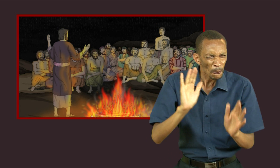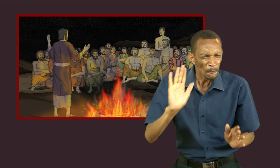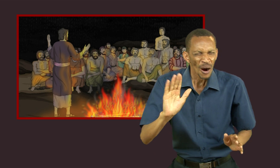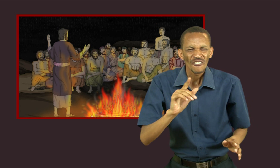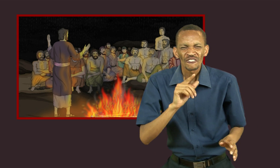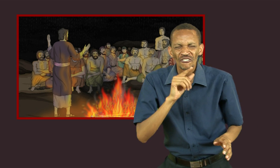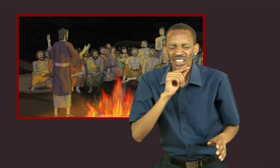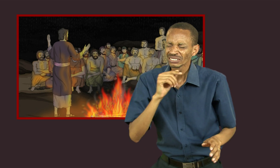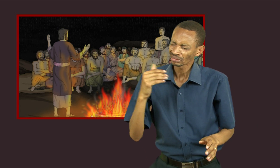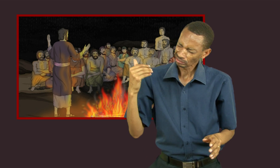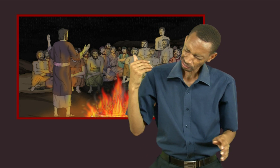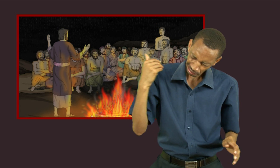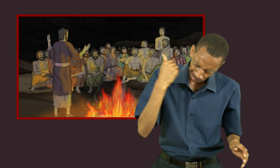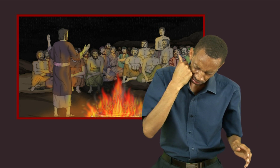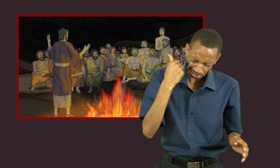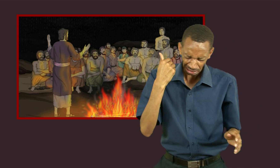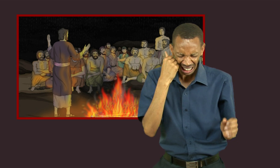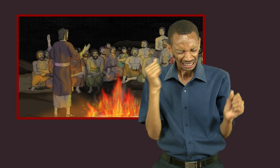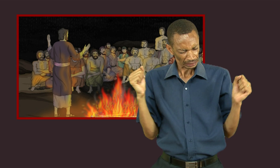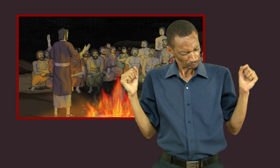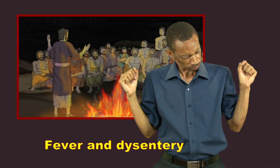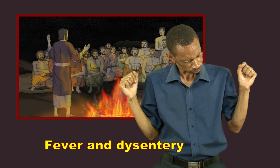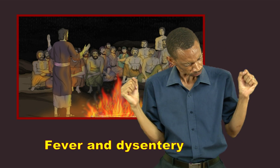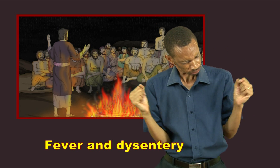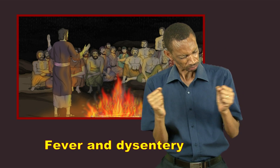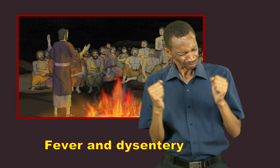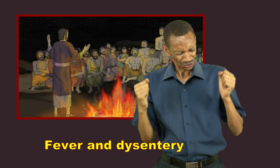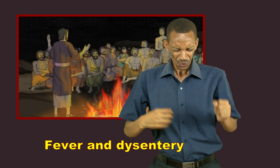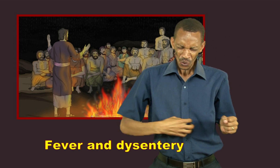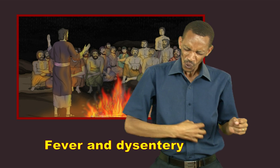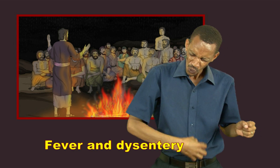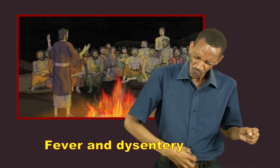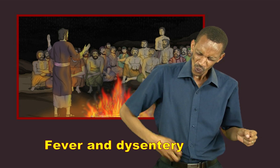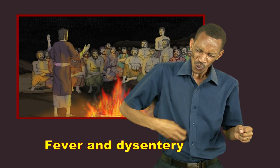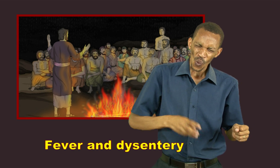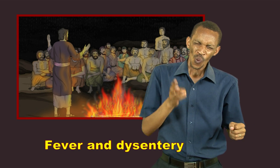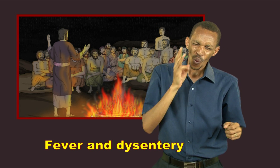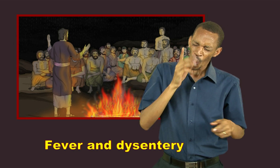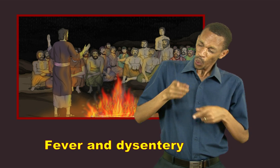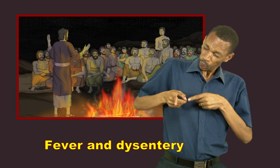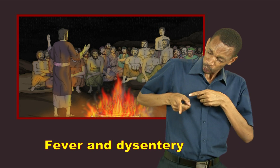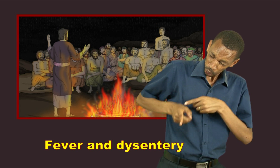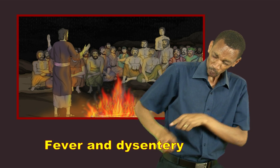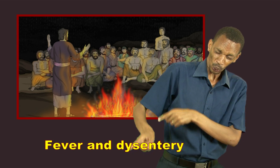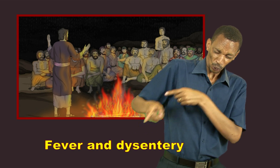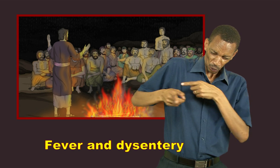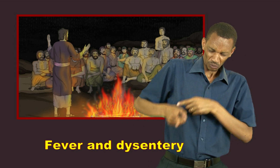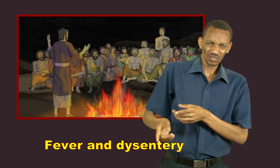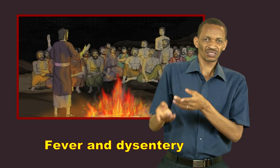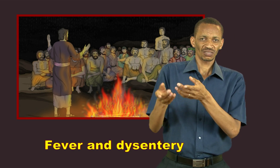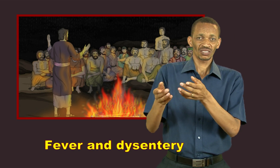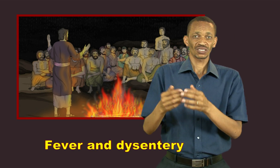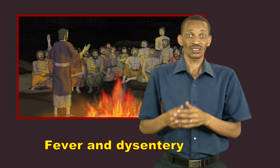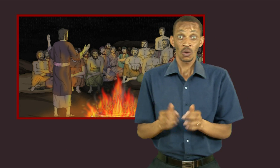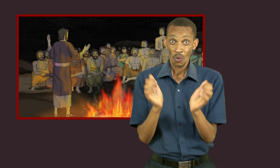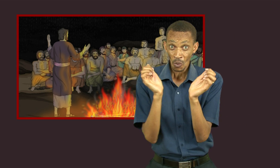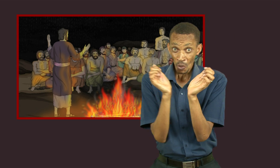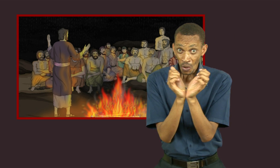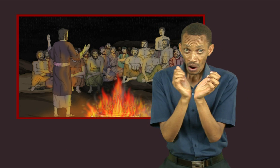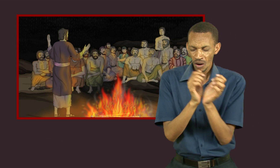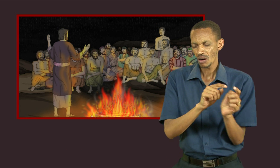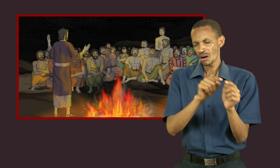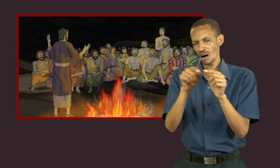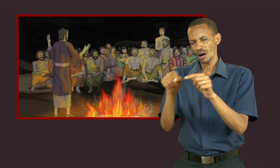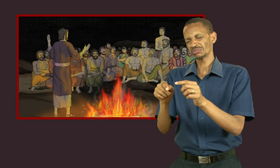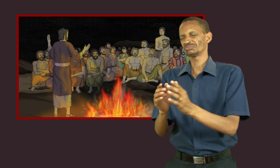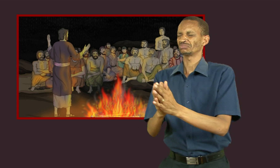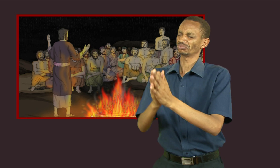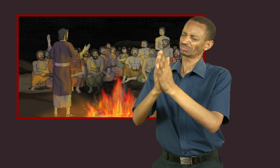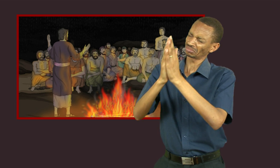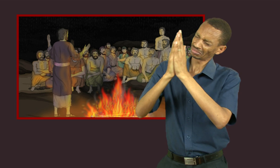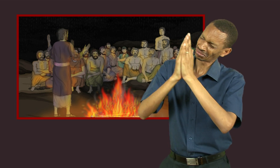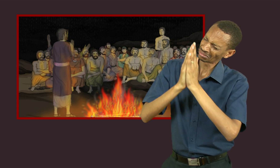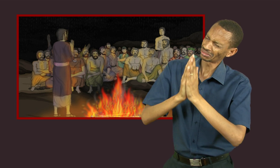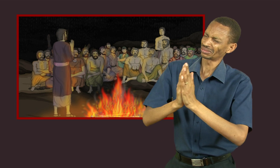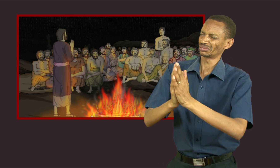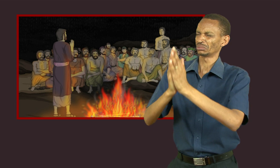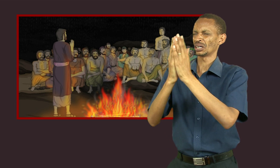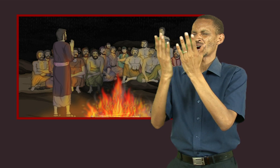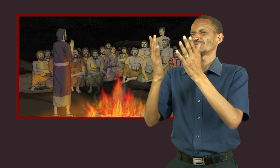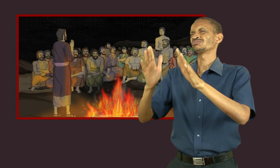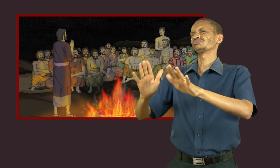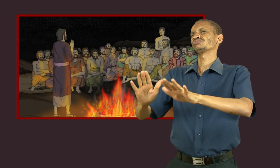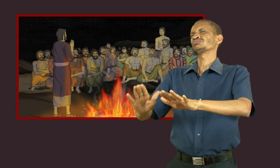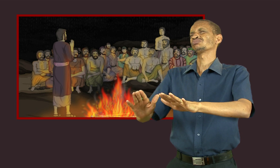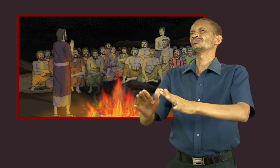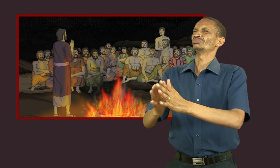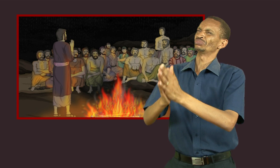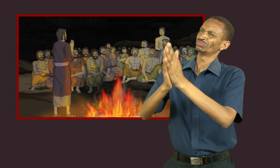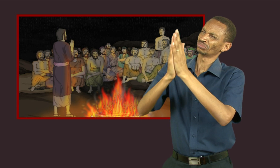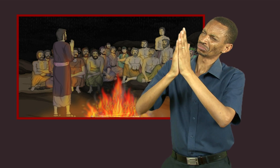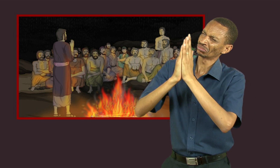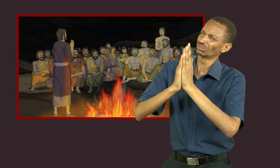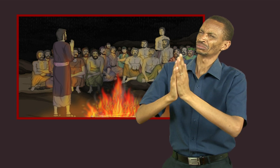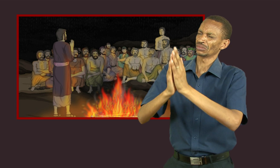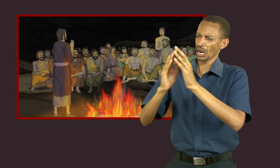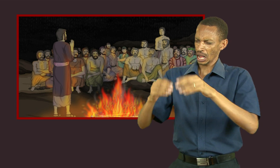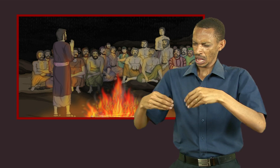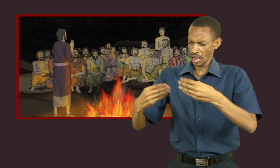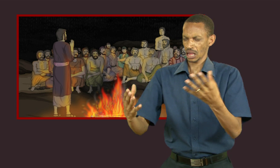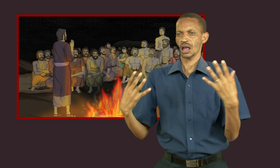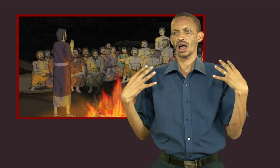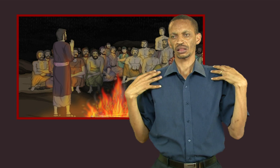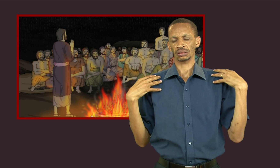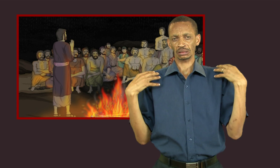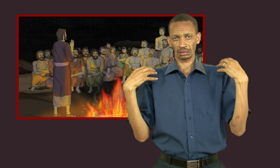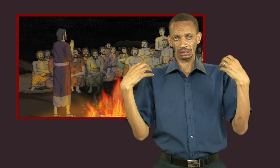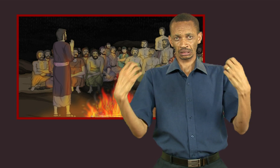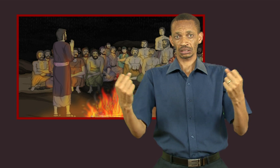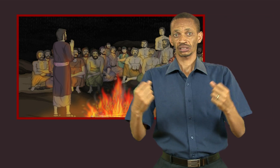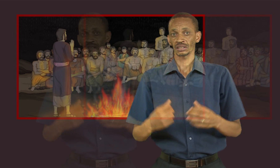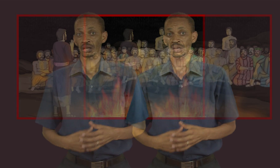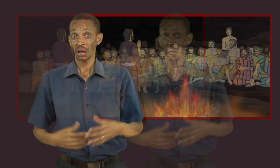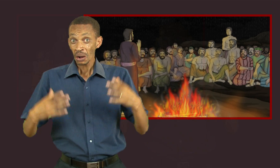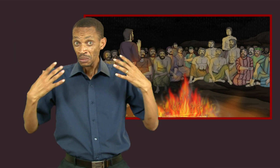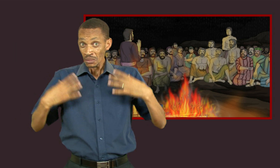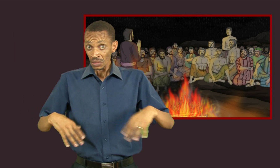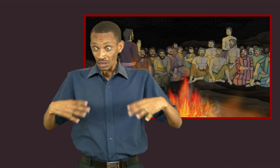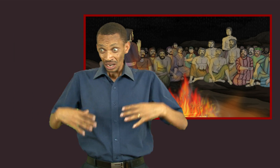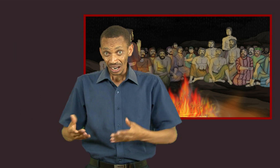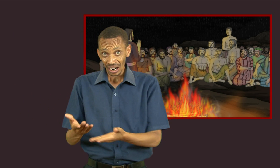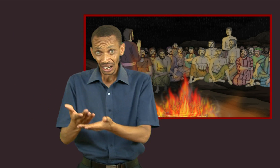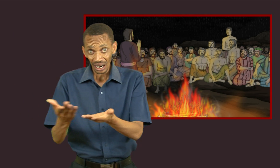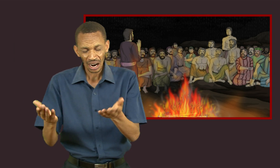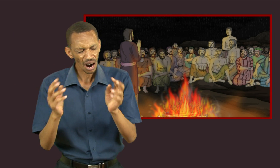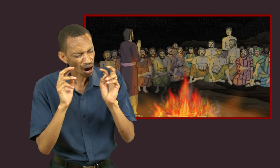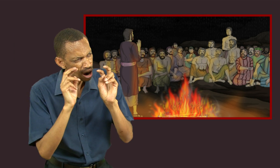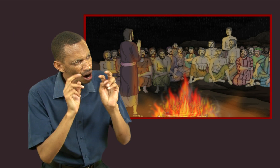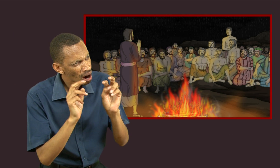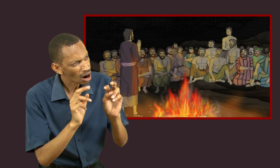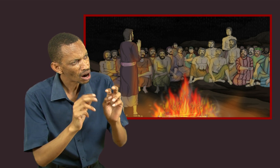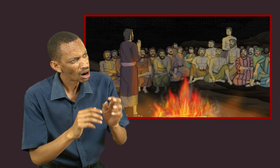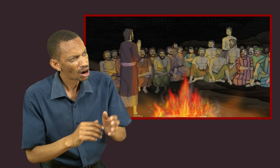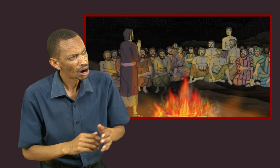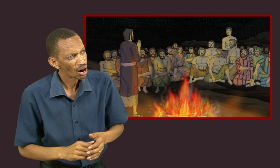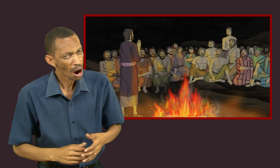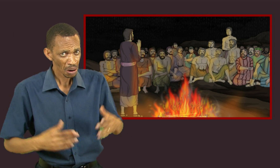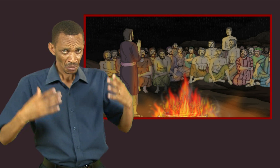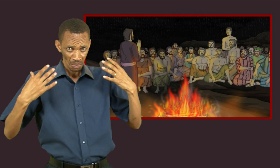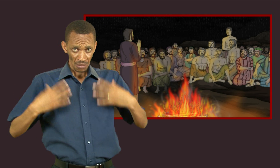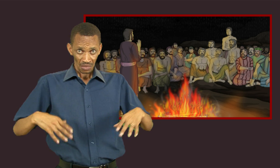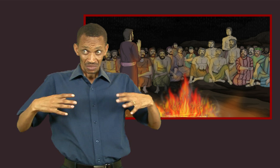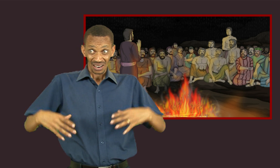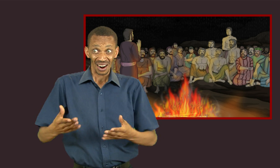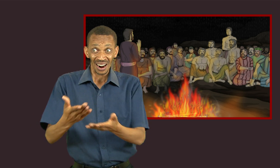The father of Publius was sick in bed, suffering from fever and dysentery.